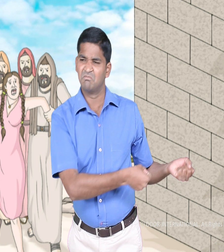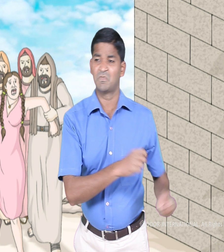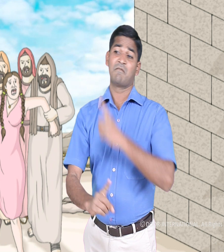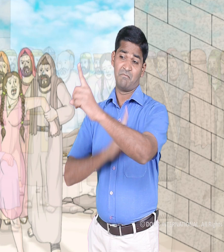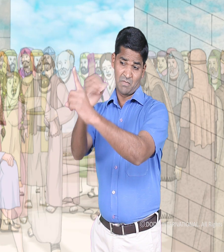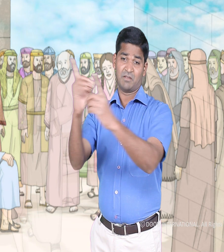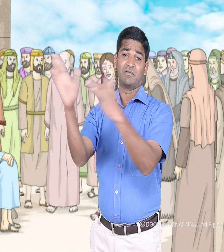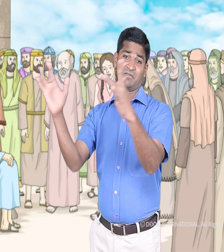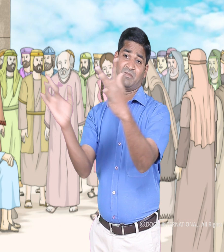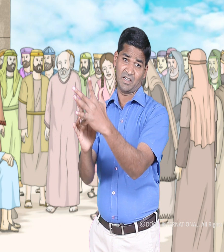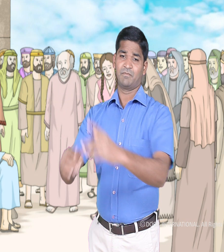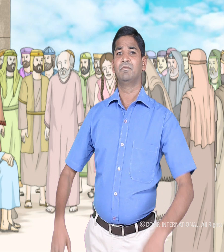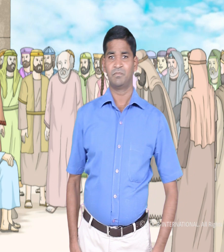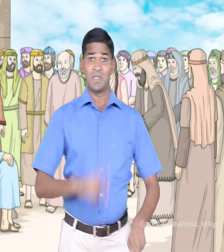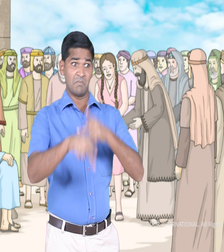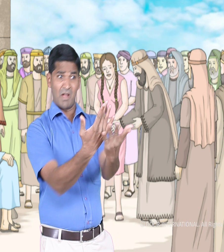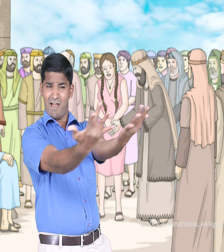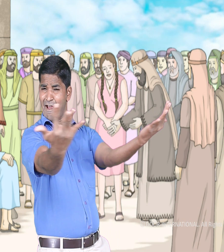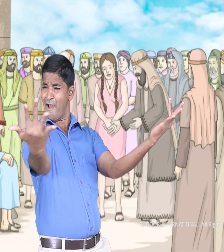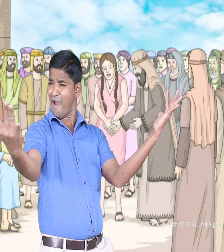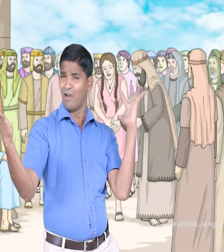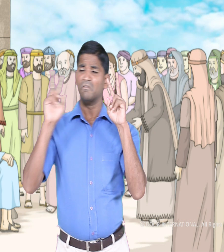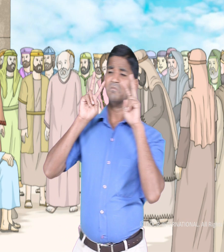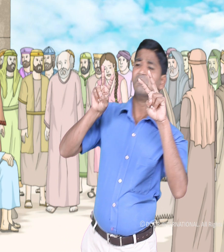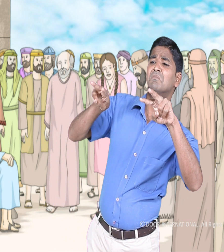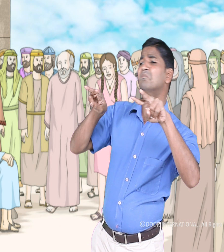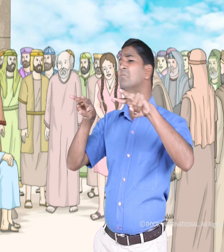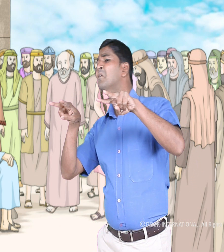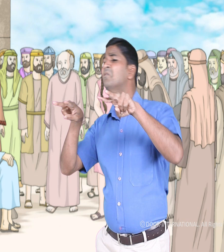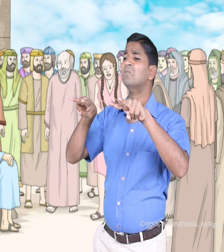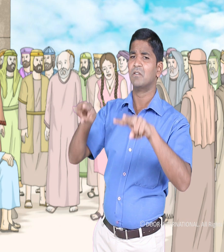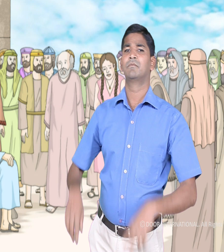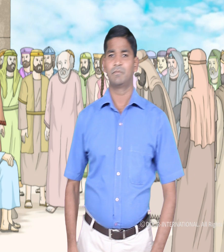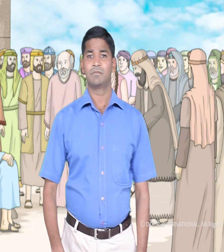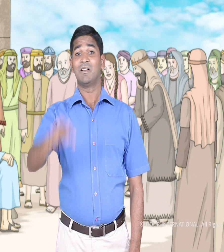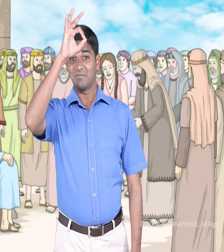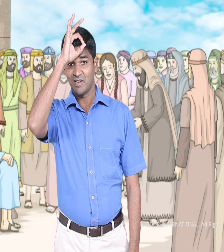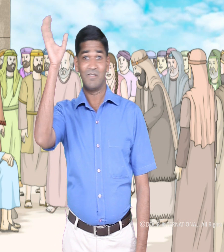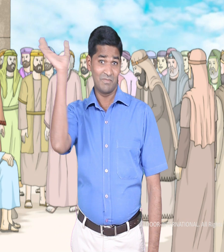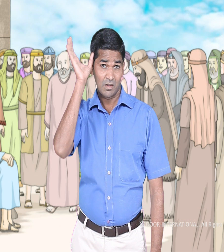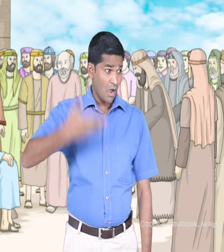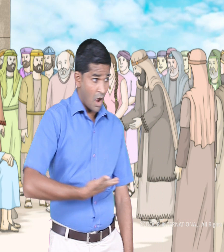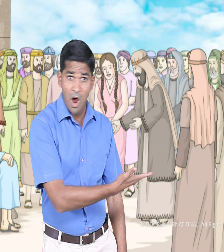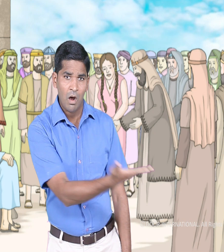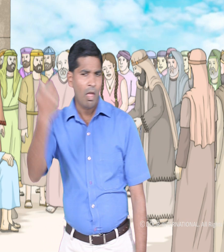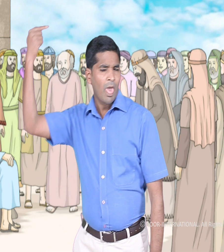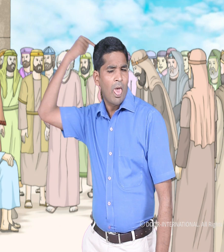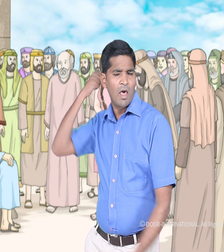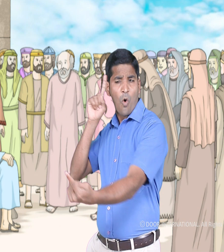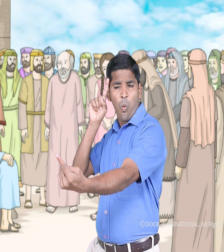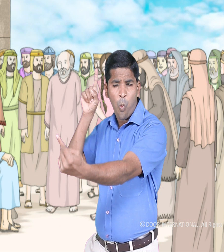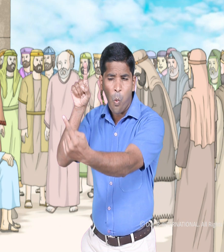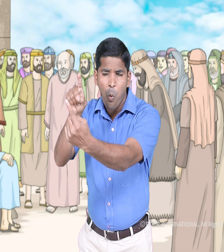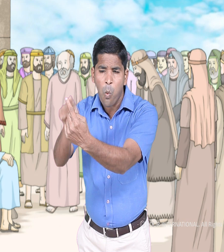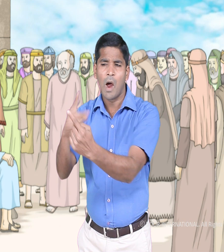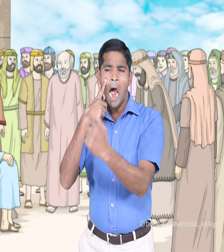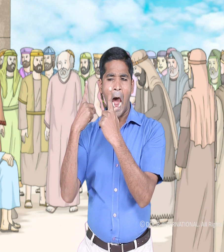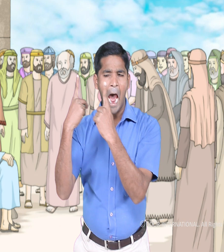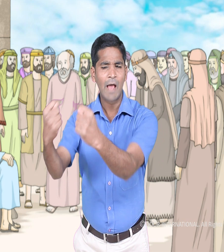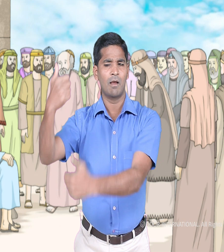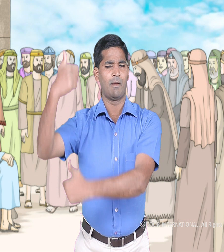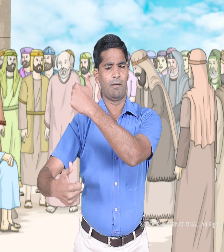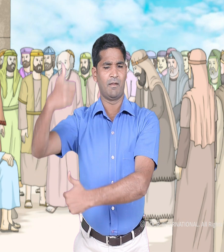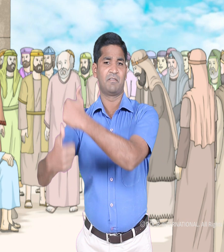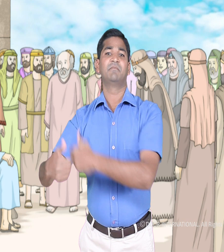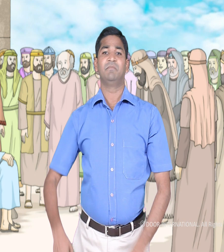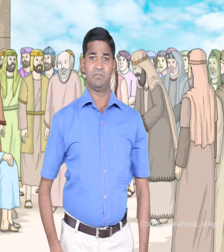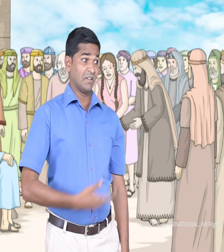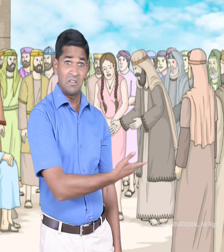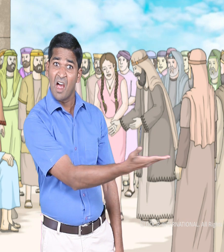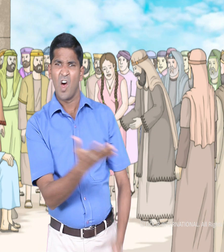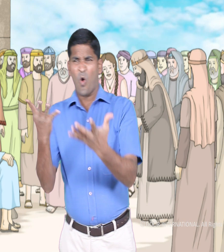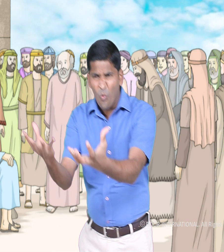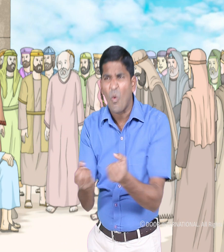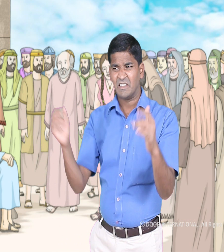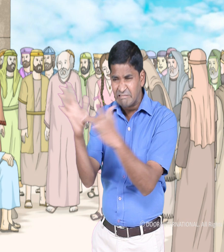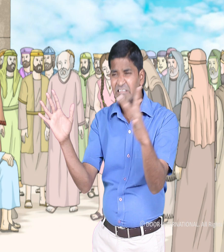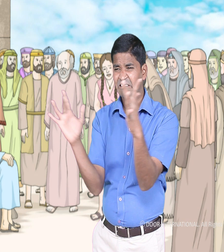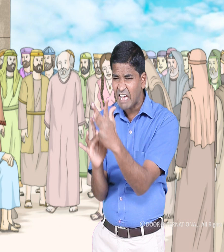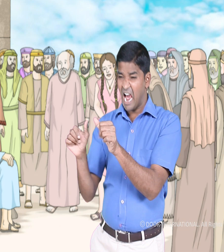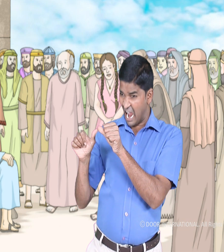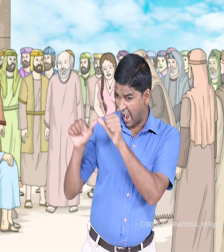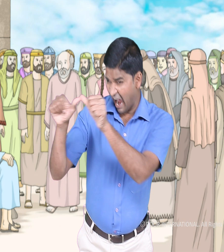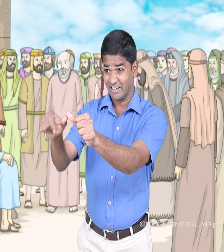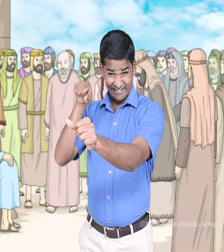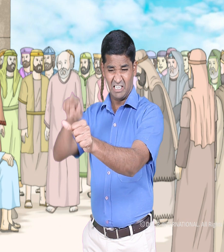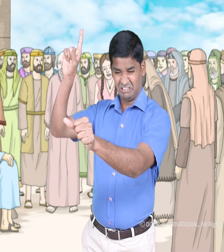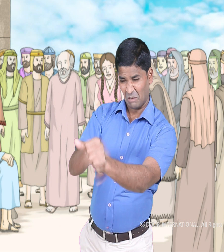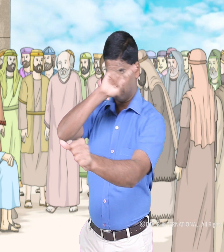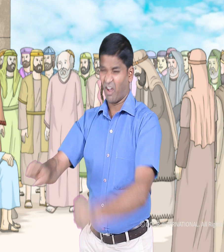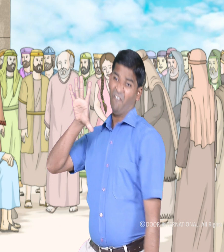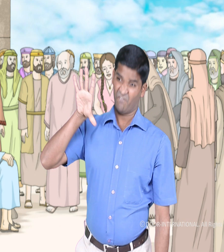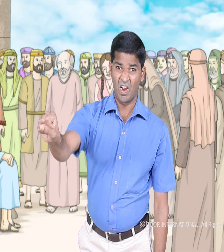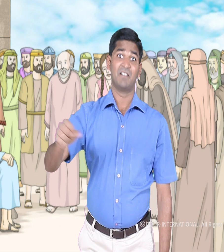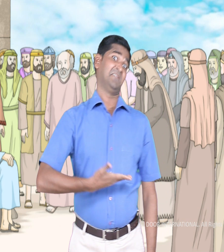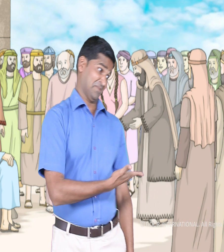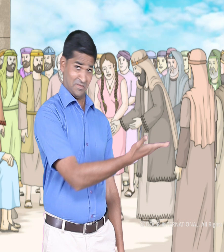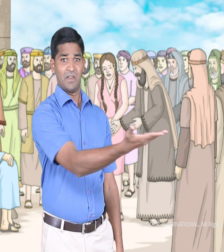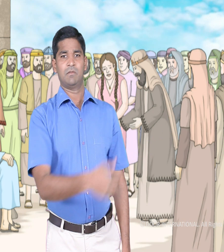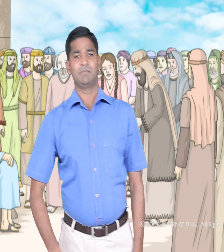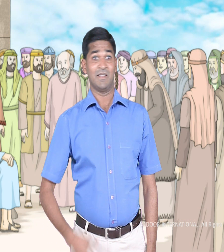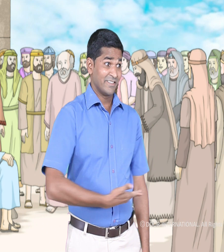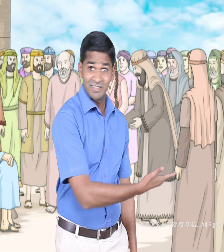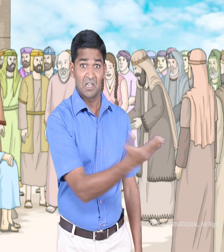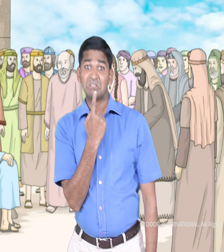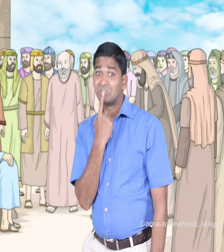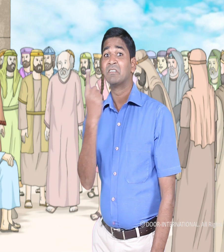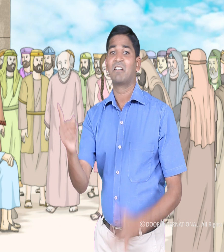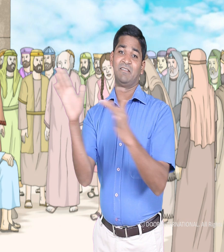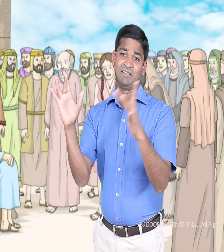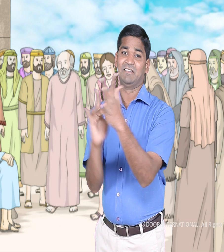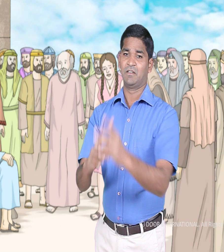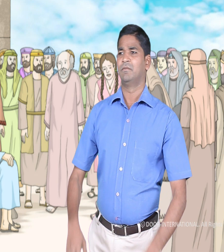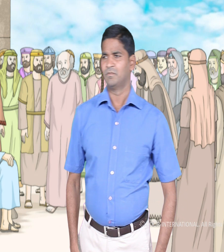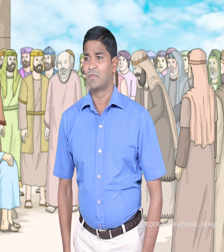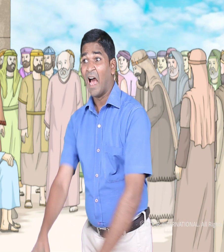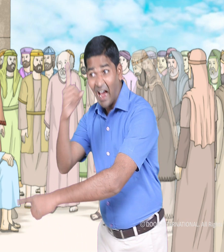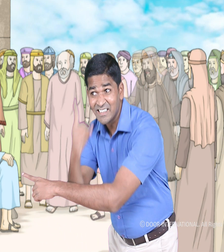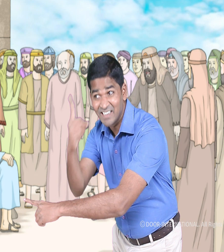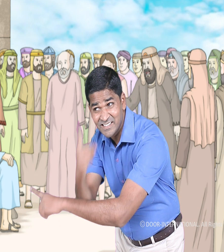They made her stand before them and said, “Teacher, this woman was caught in the act of adultery.